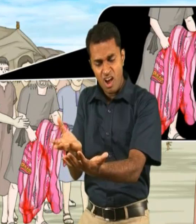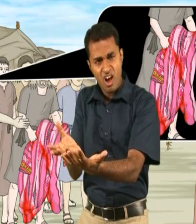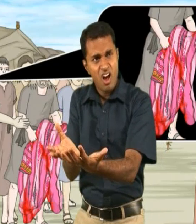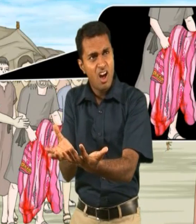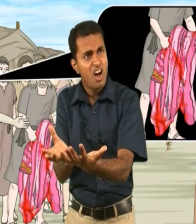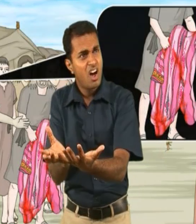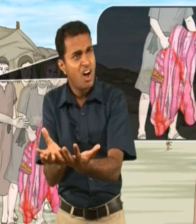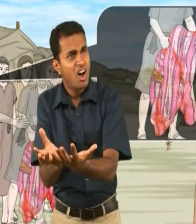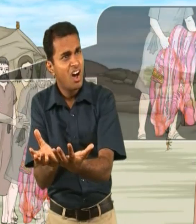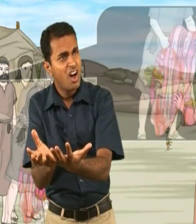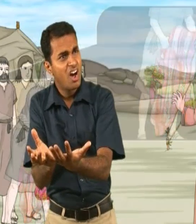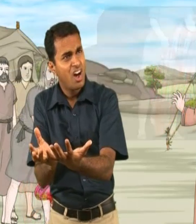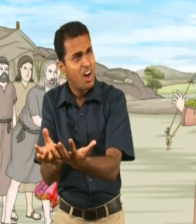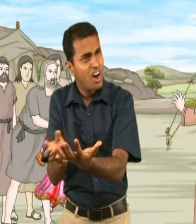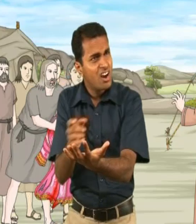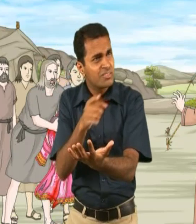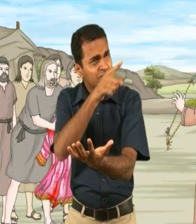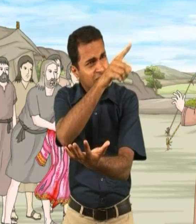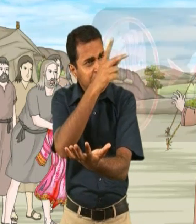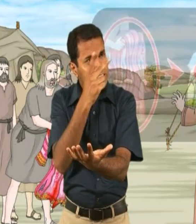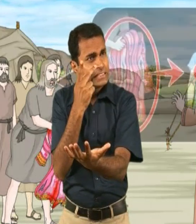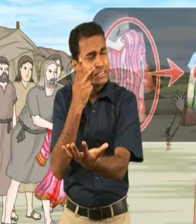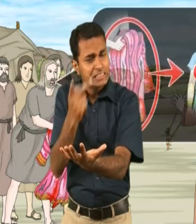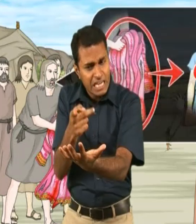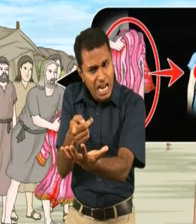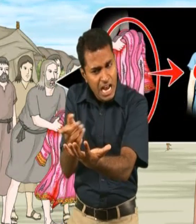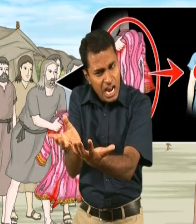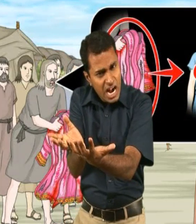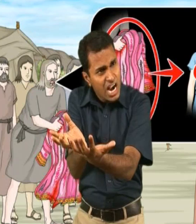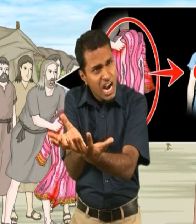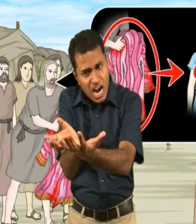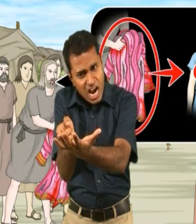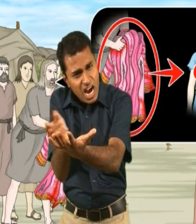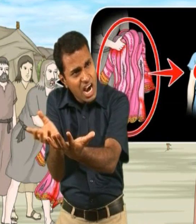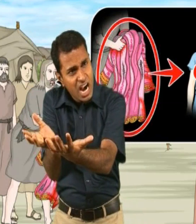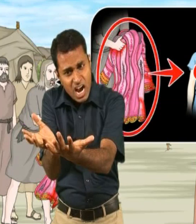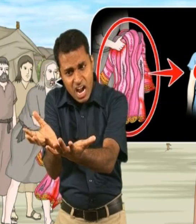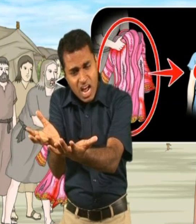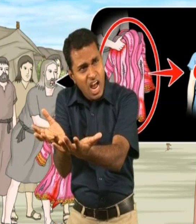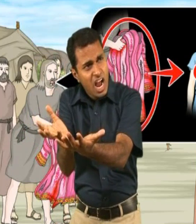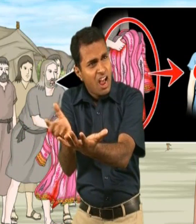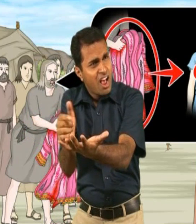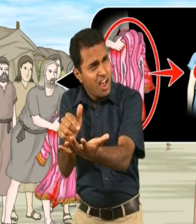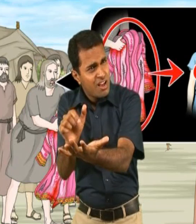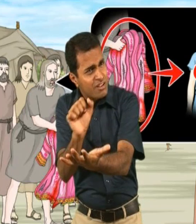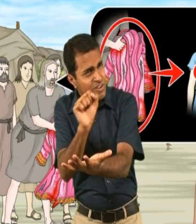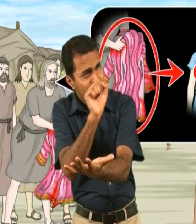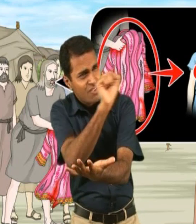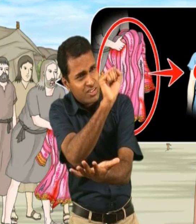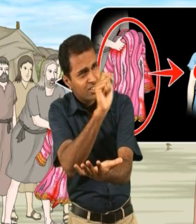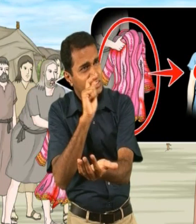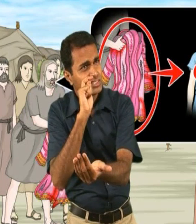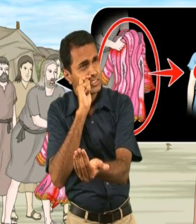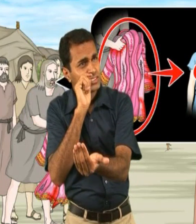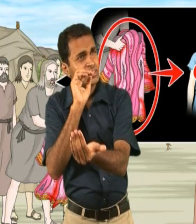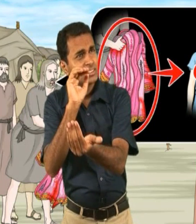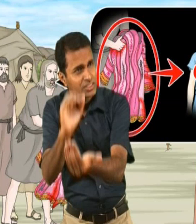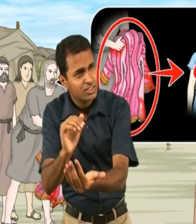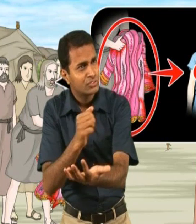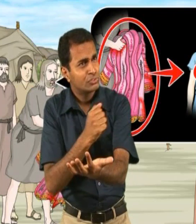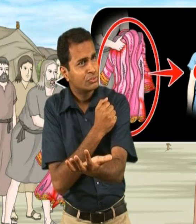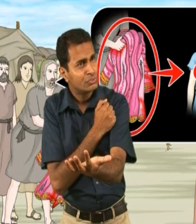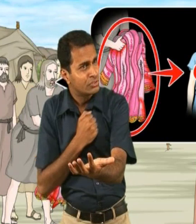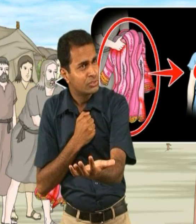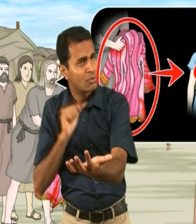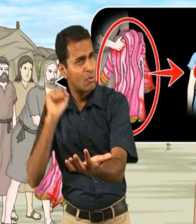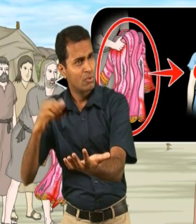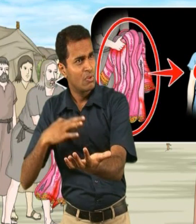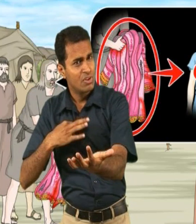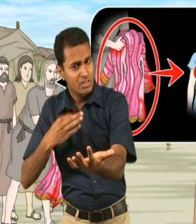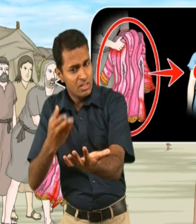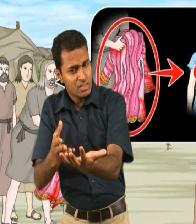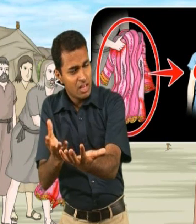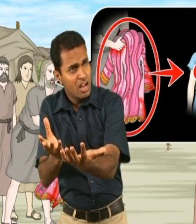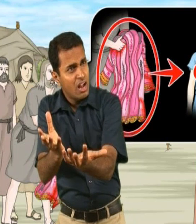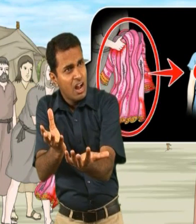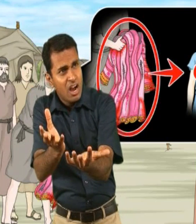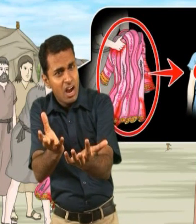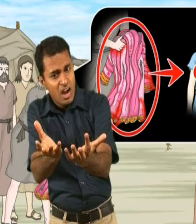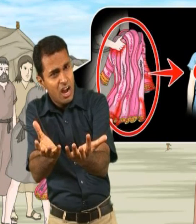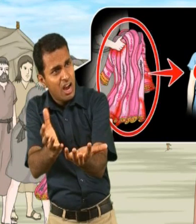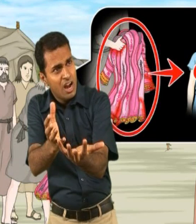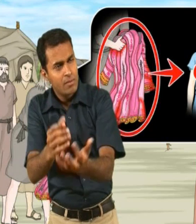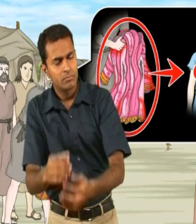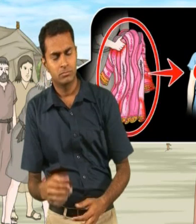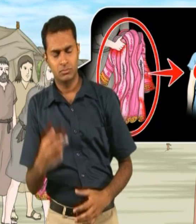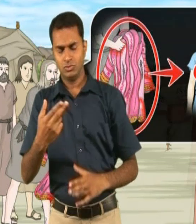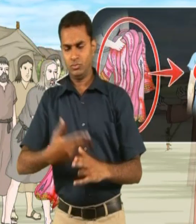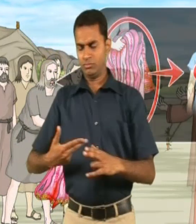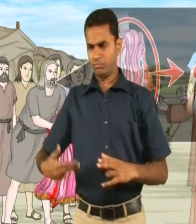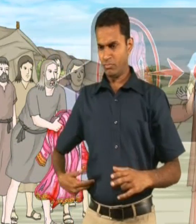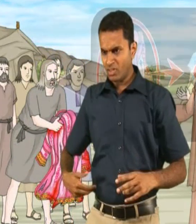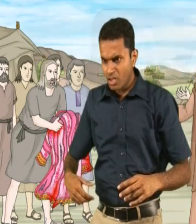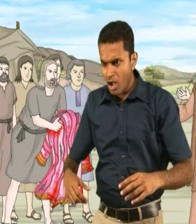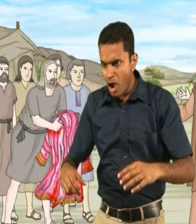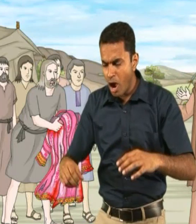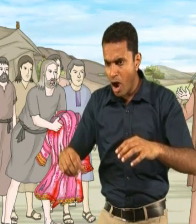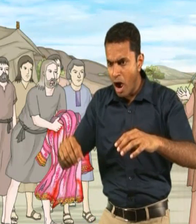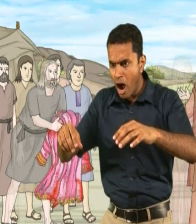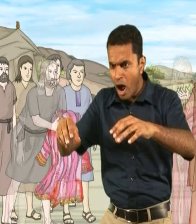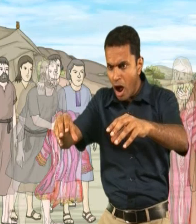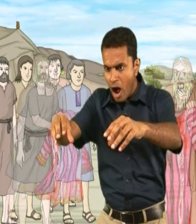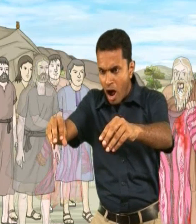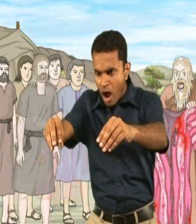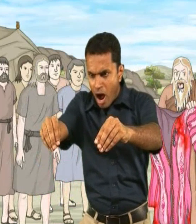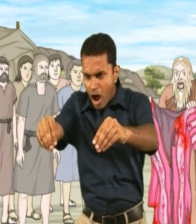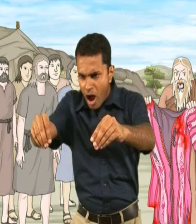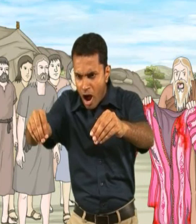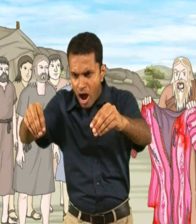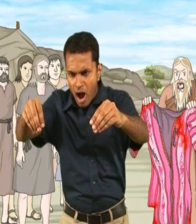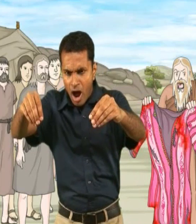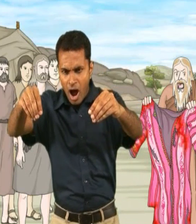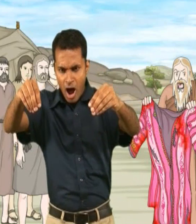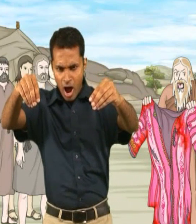Examine it to see whether it is your son’s robe or not.”